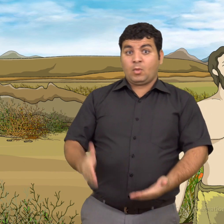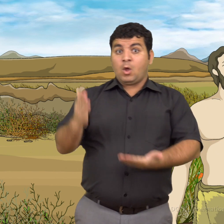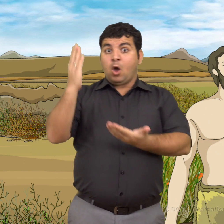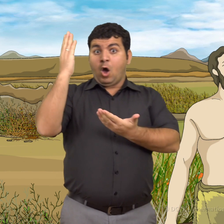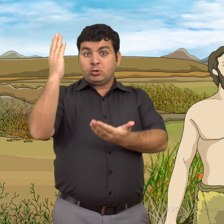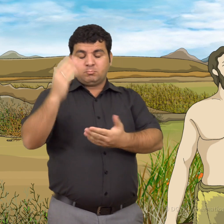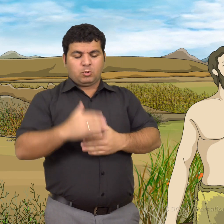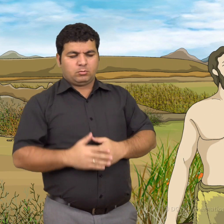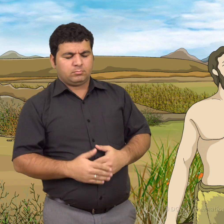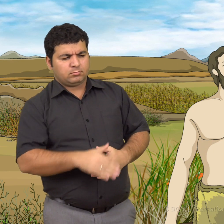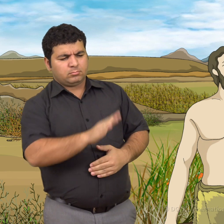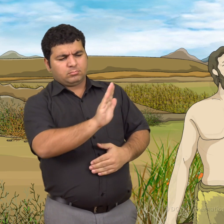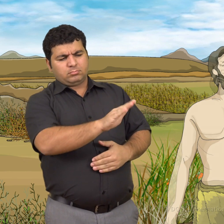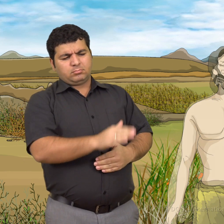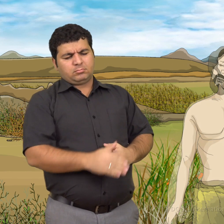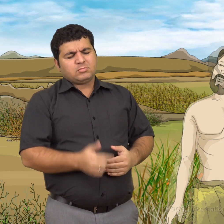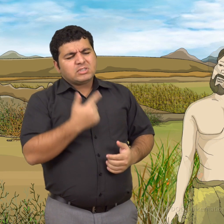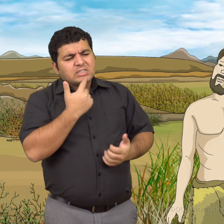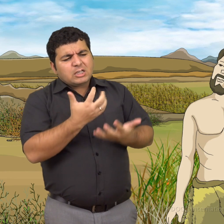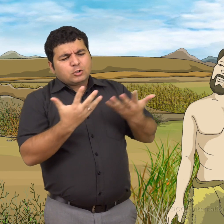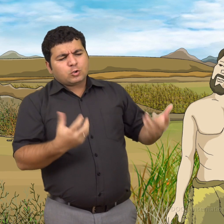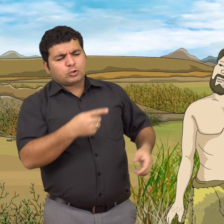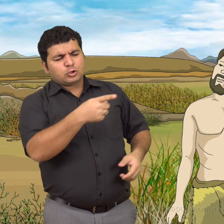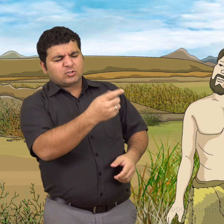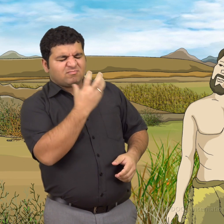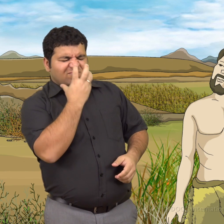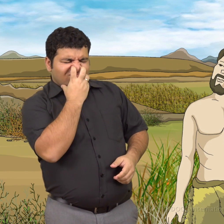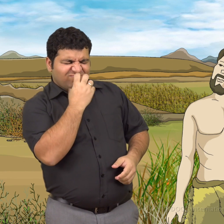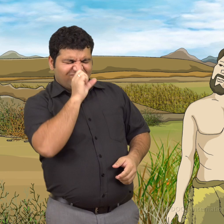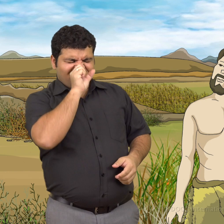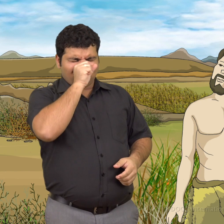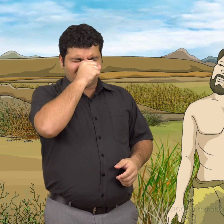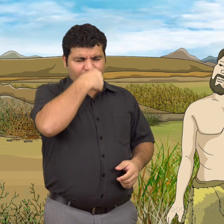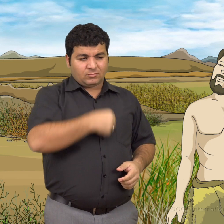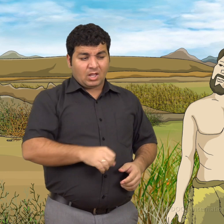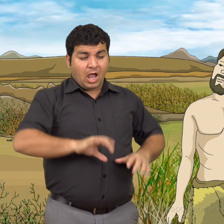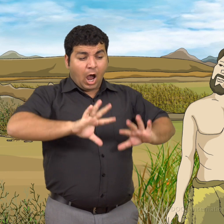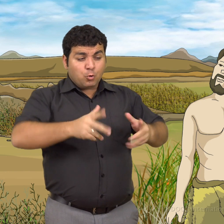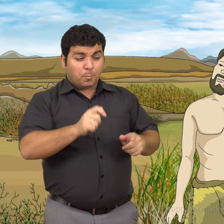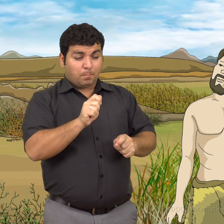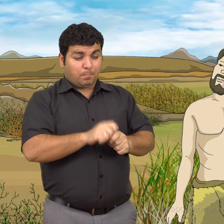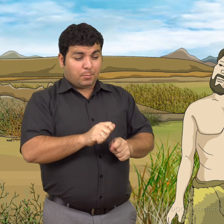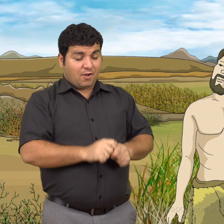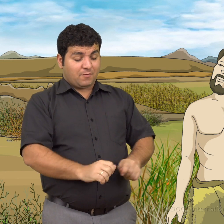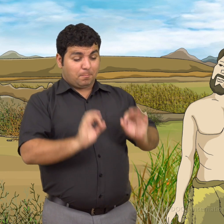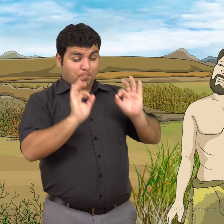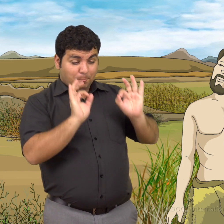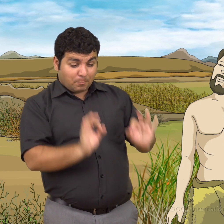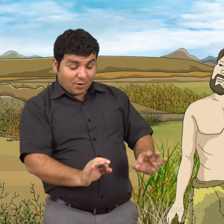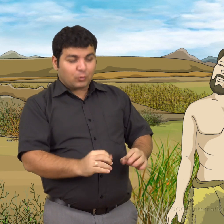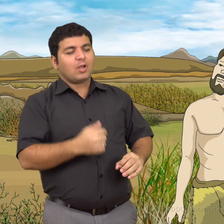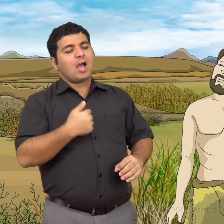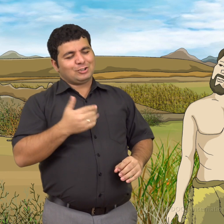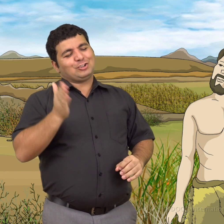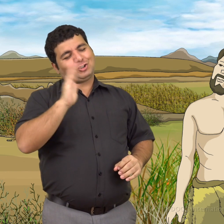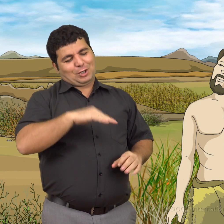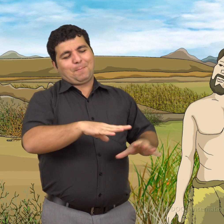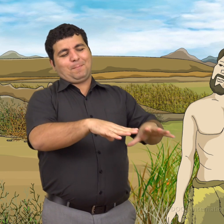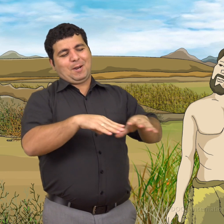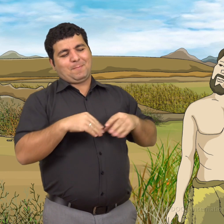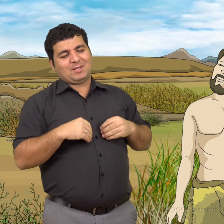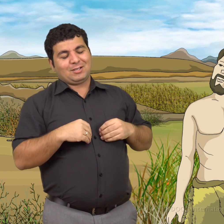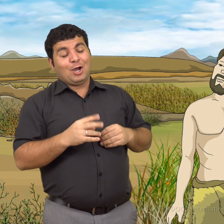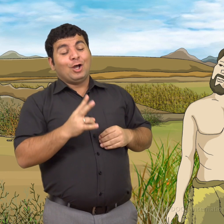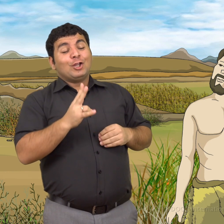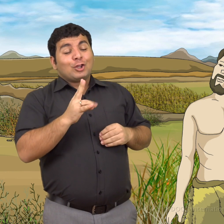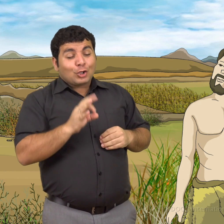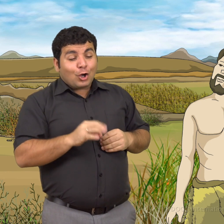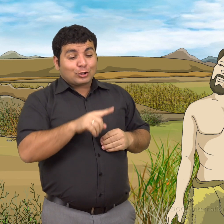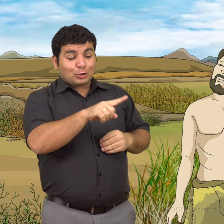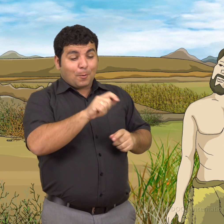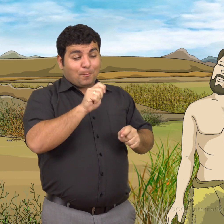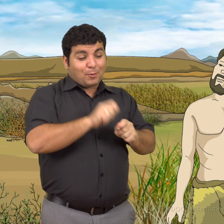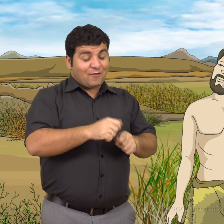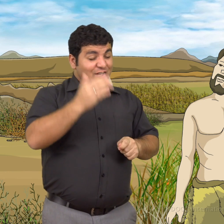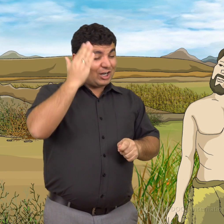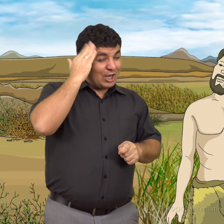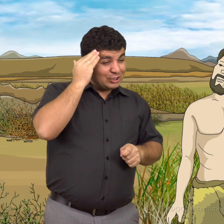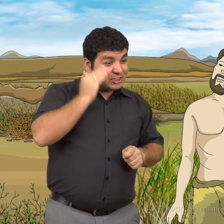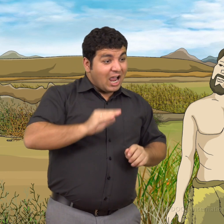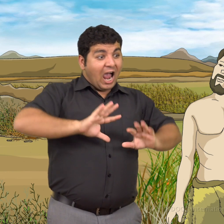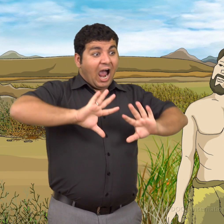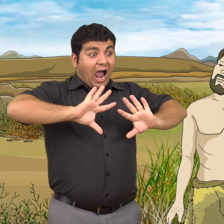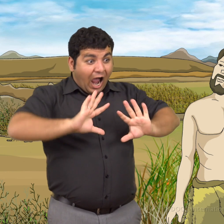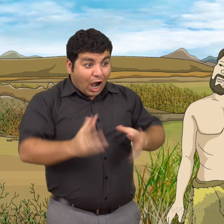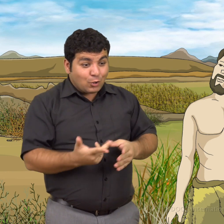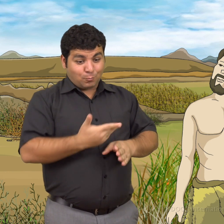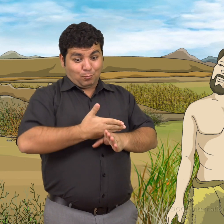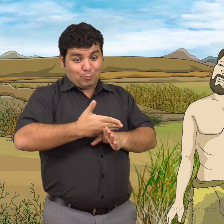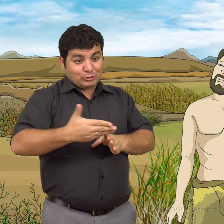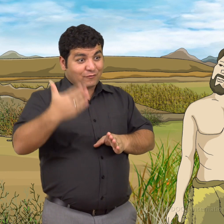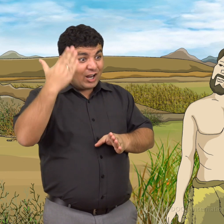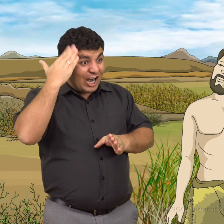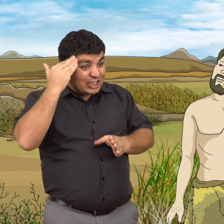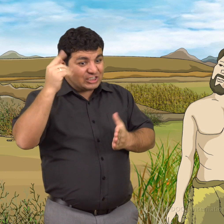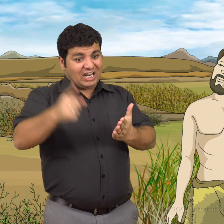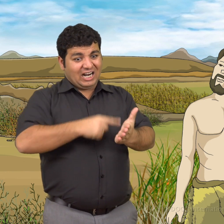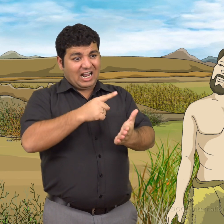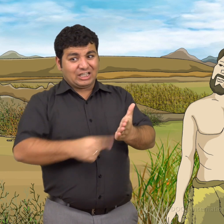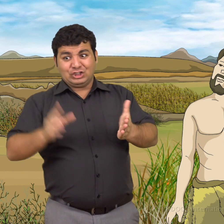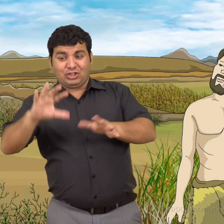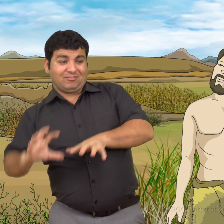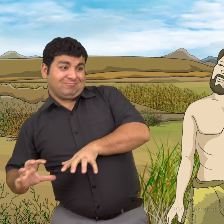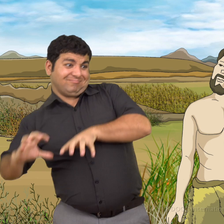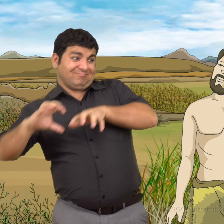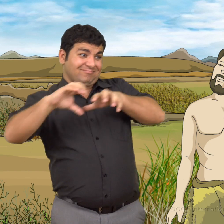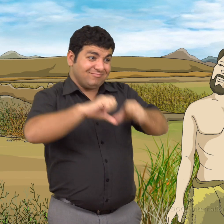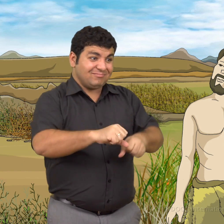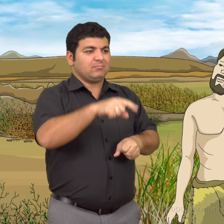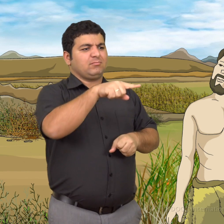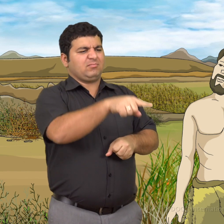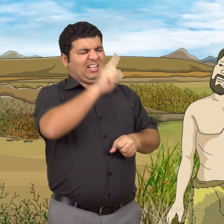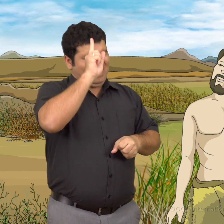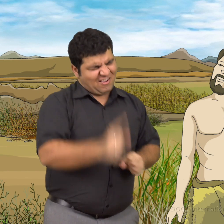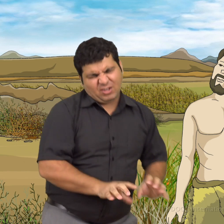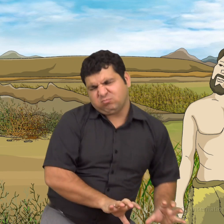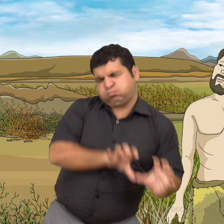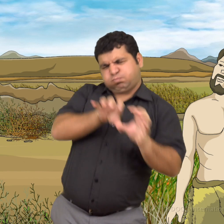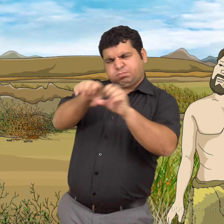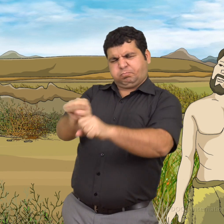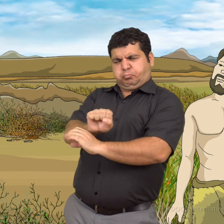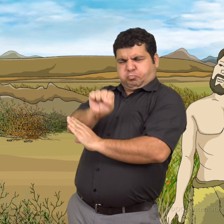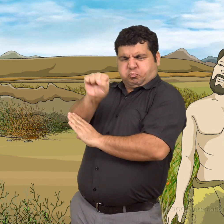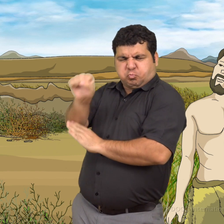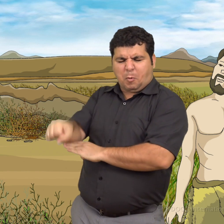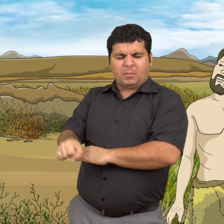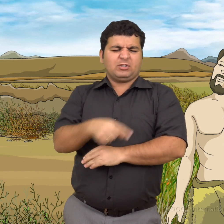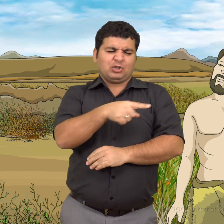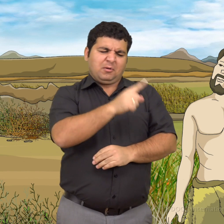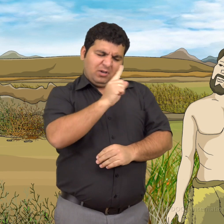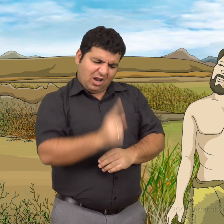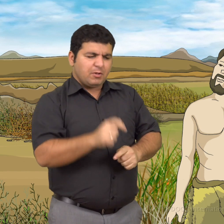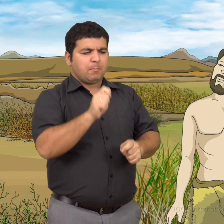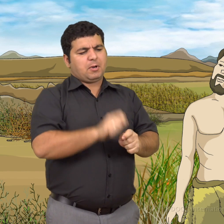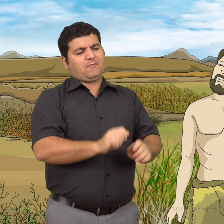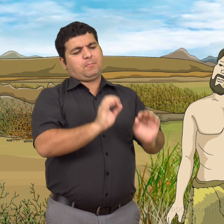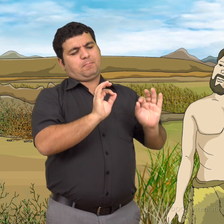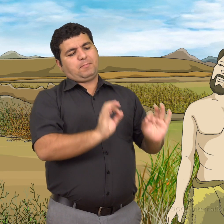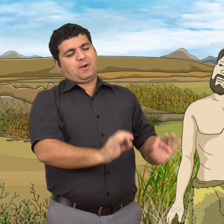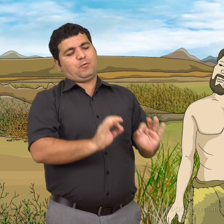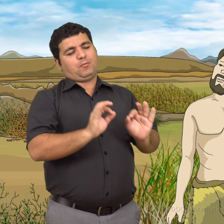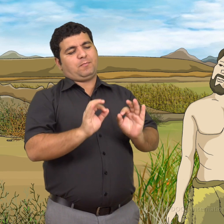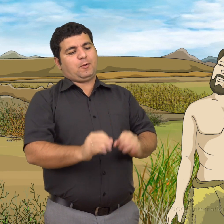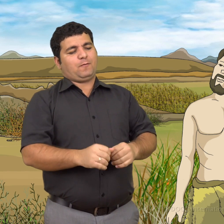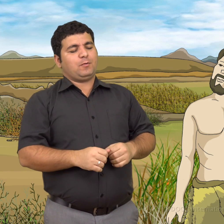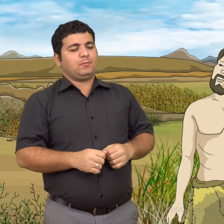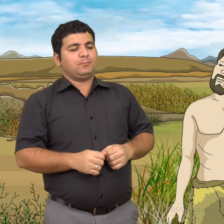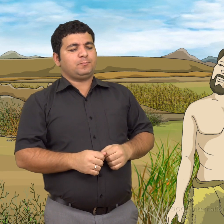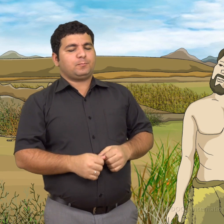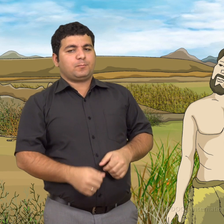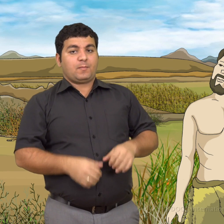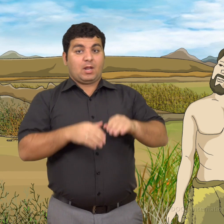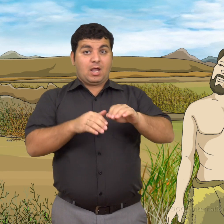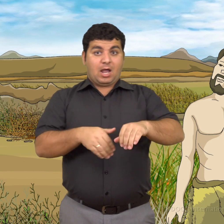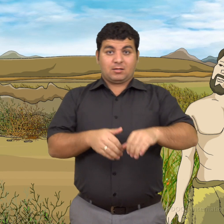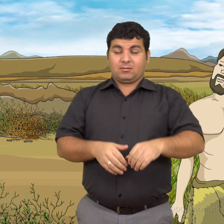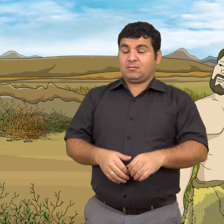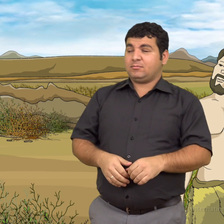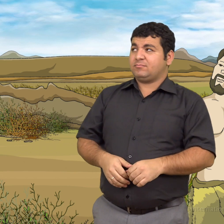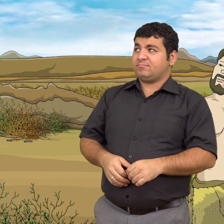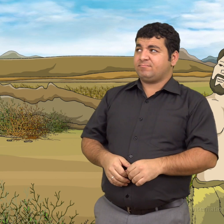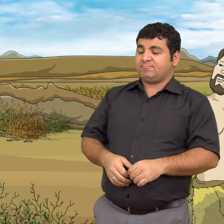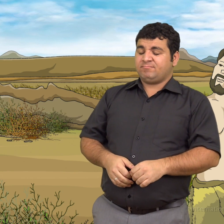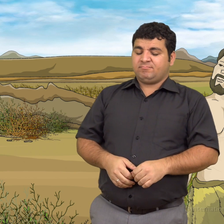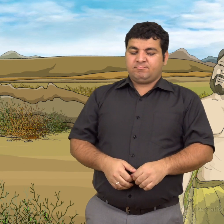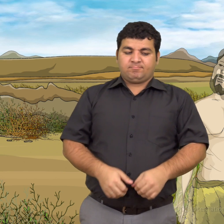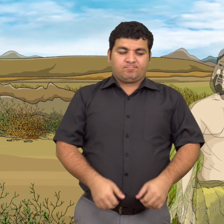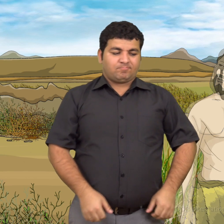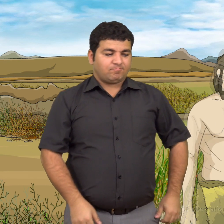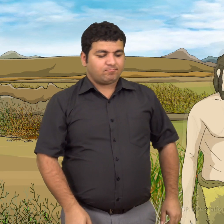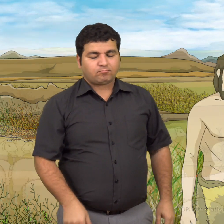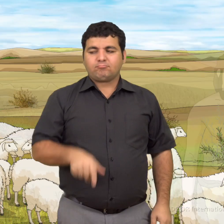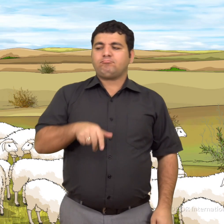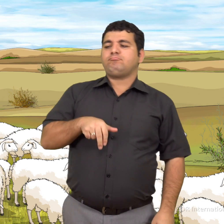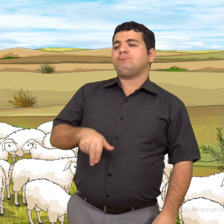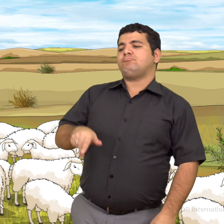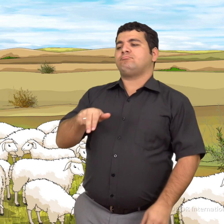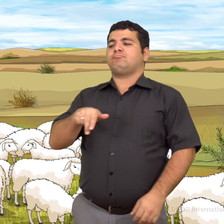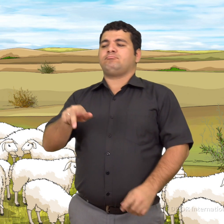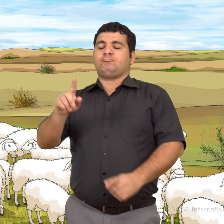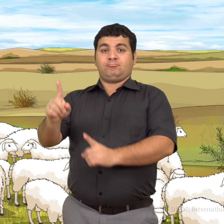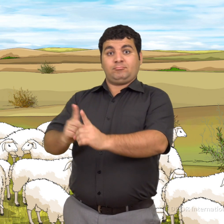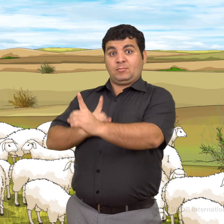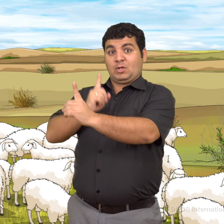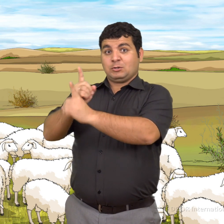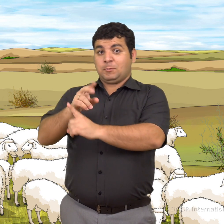If you do what is right, will you not be accepted? But if you refuse to do what is right, sin is crouching at your door; it desires you, but you must master it.”